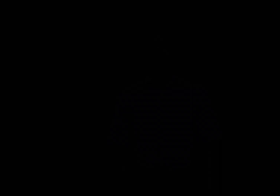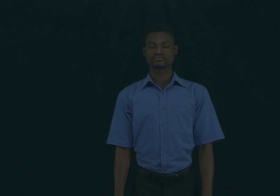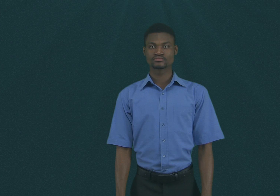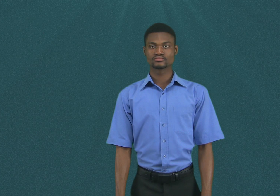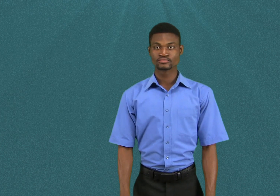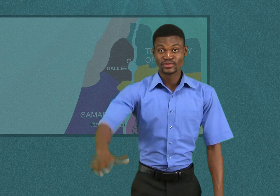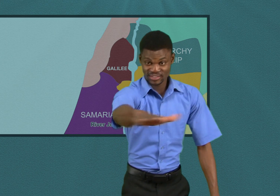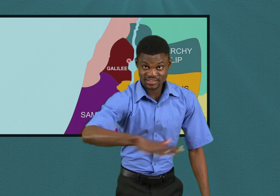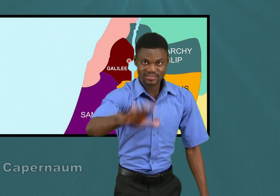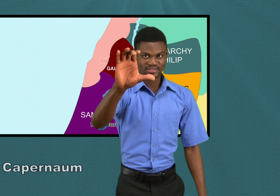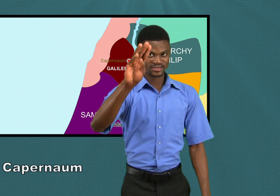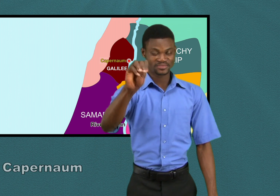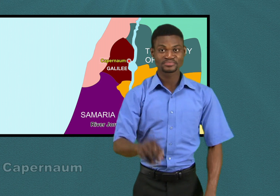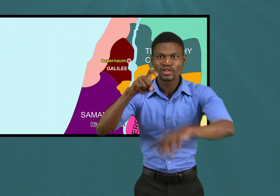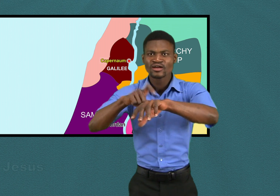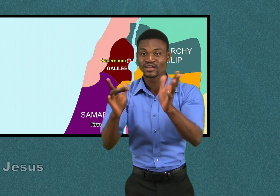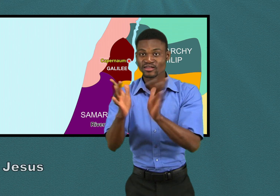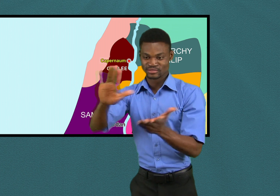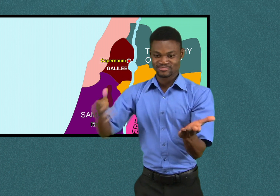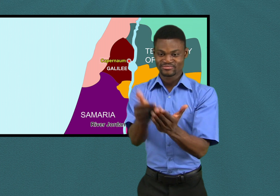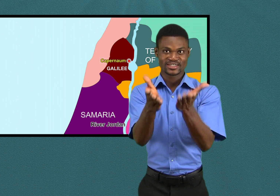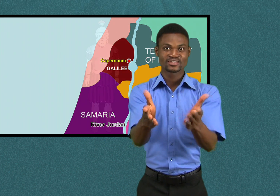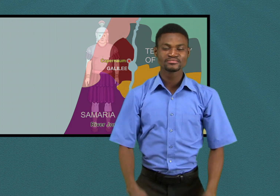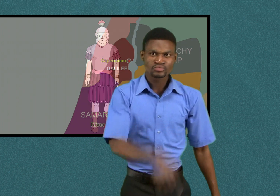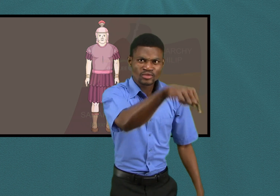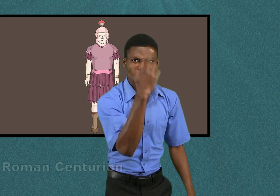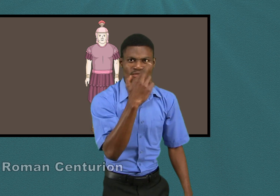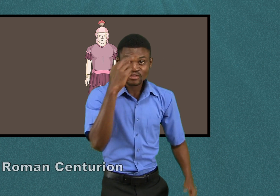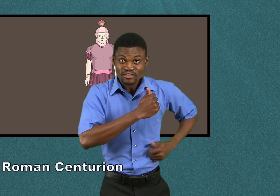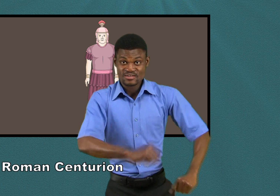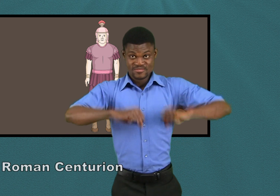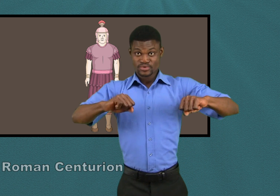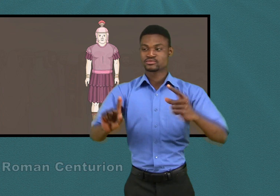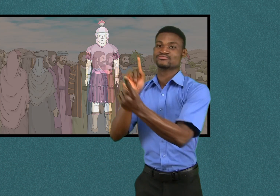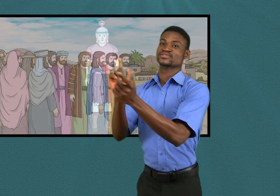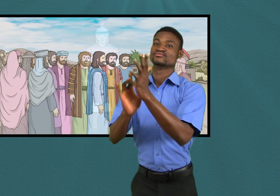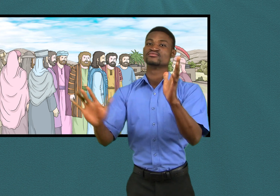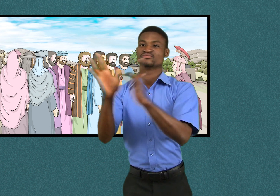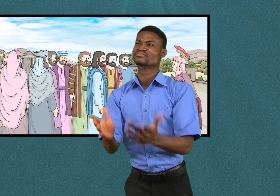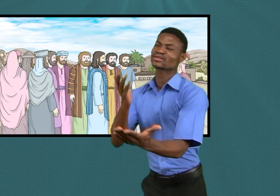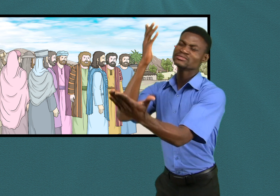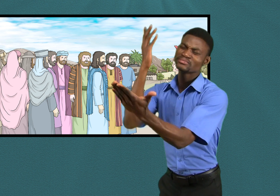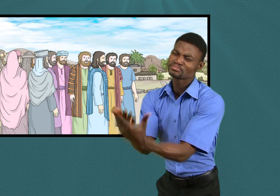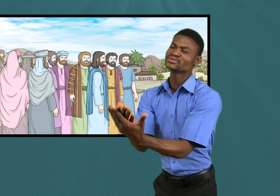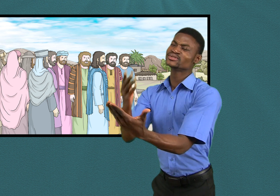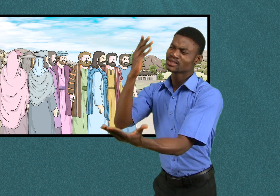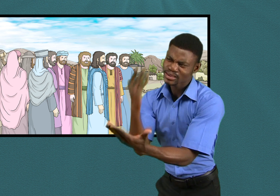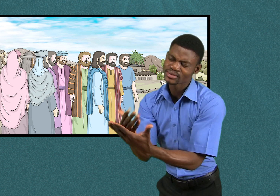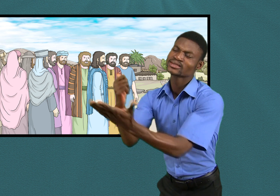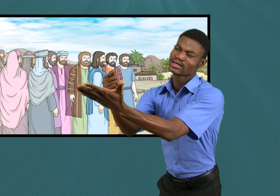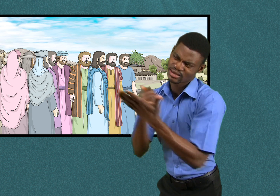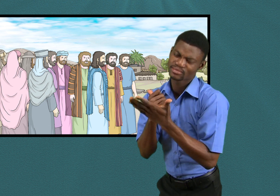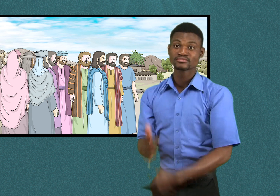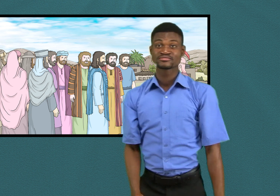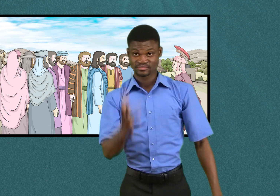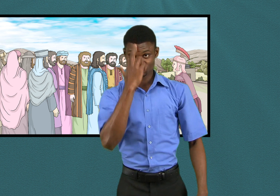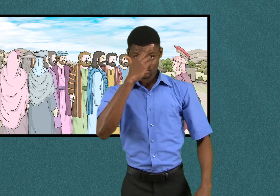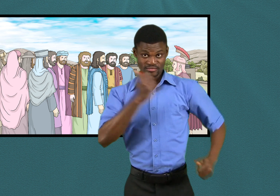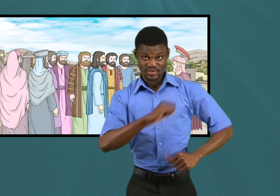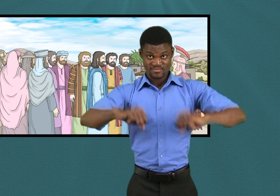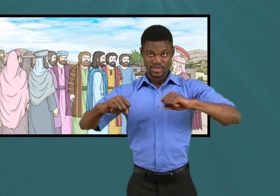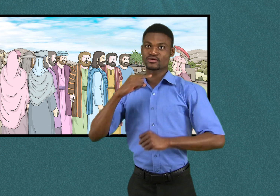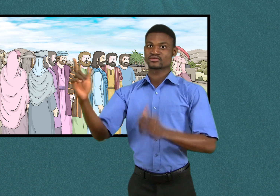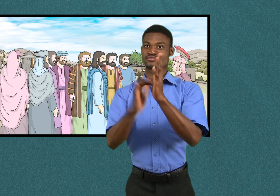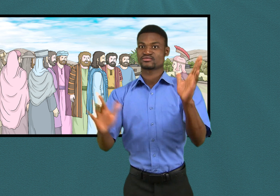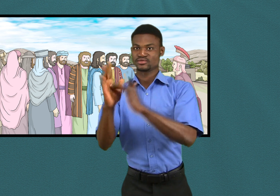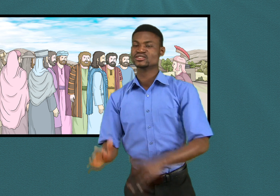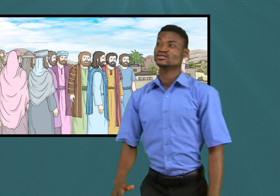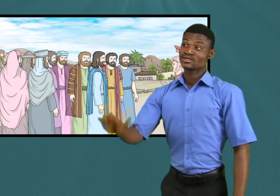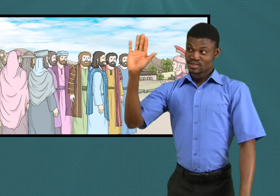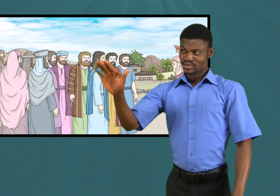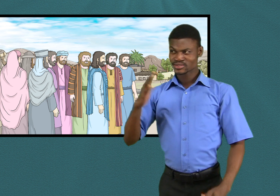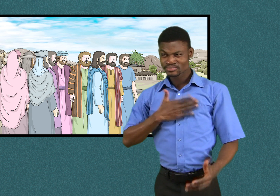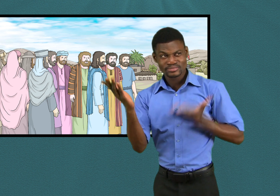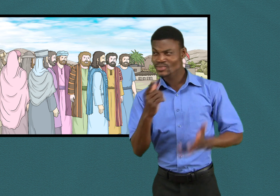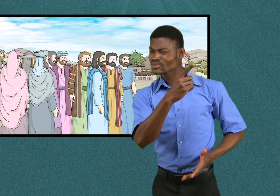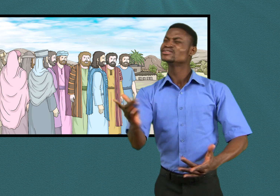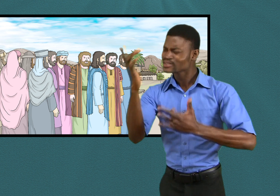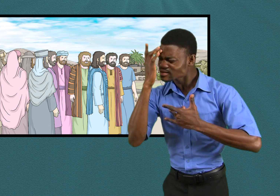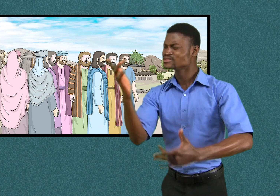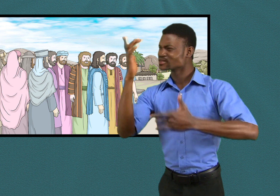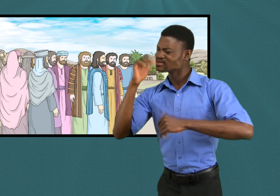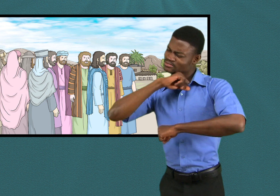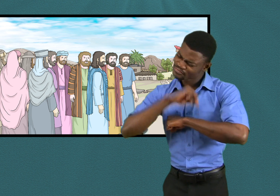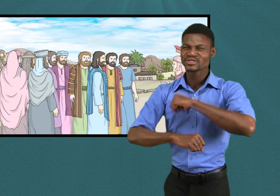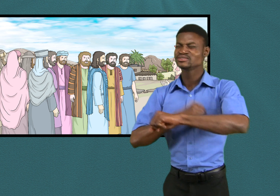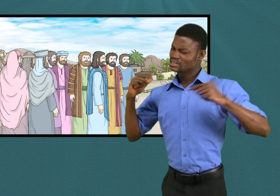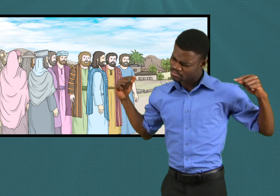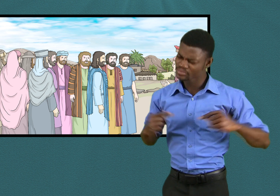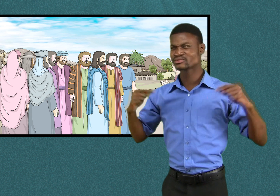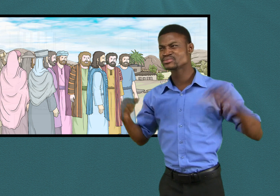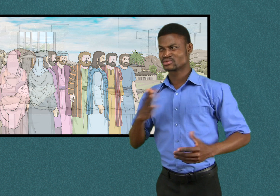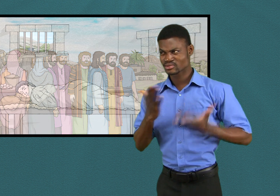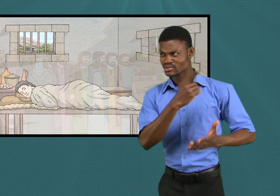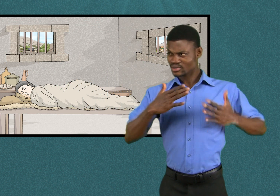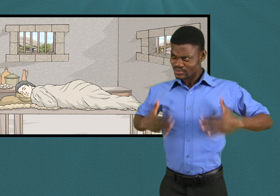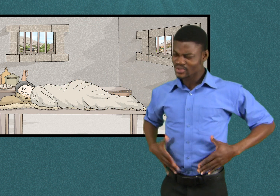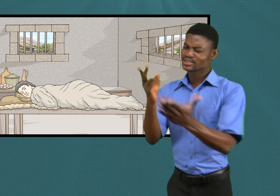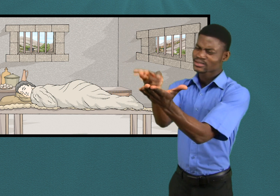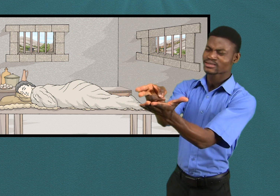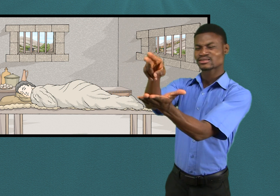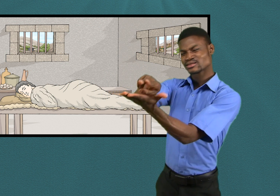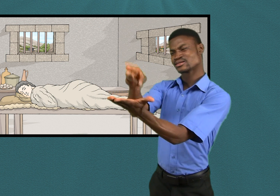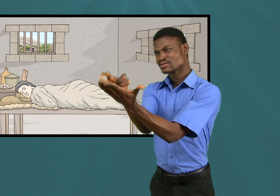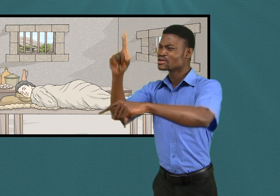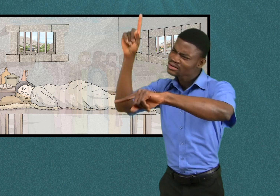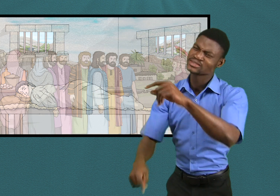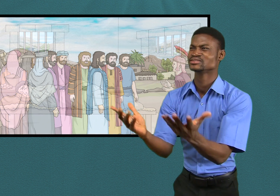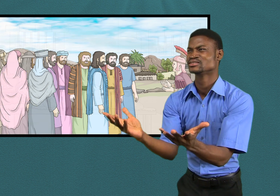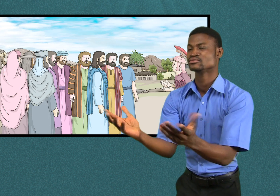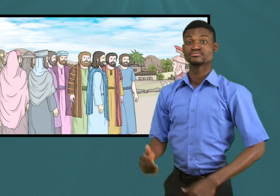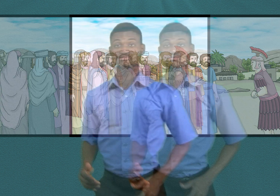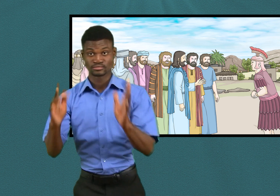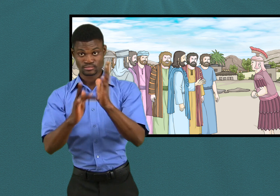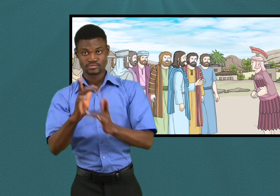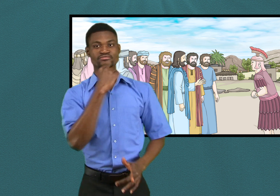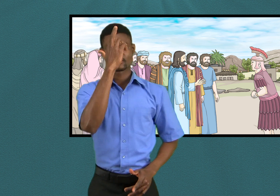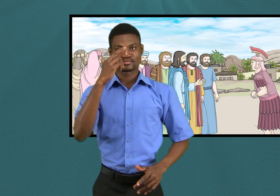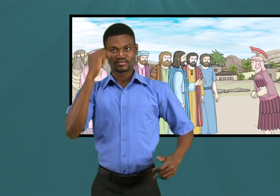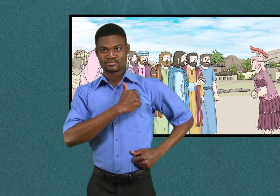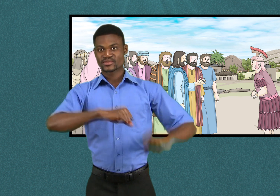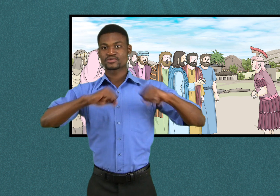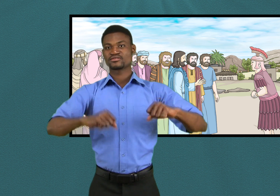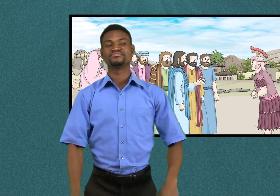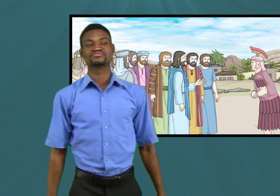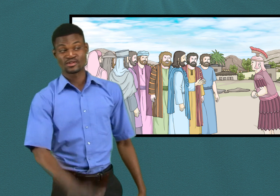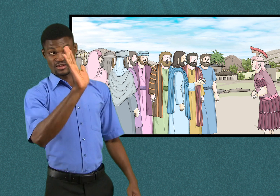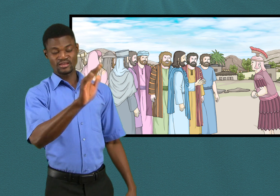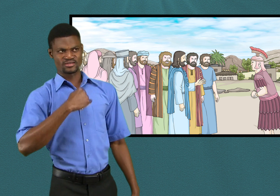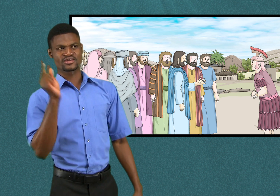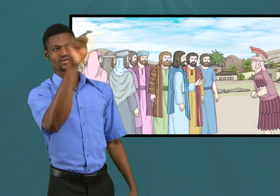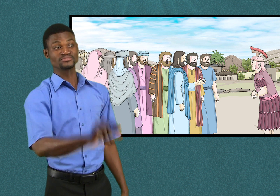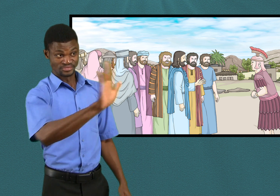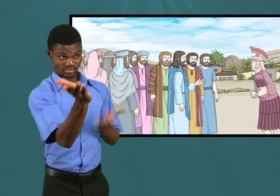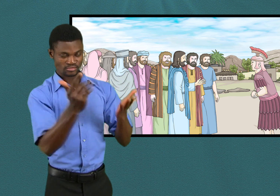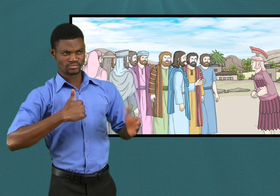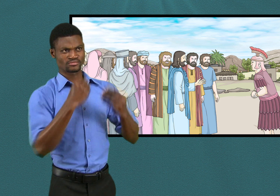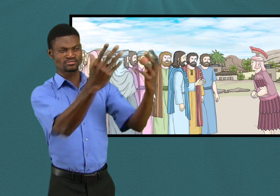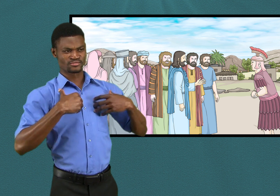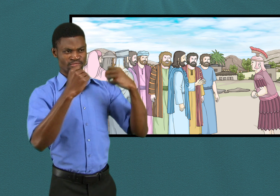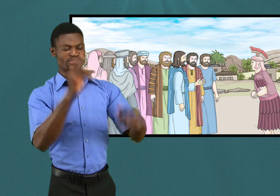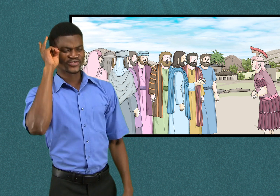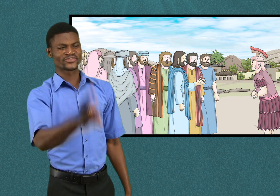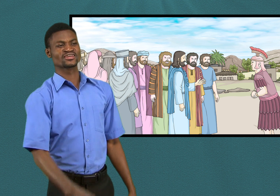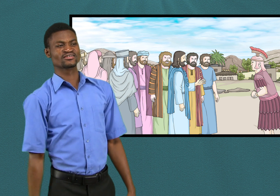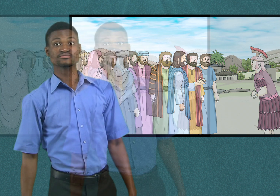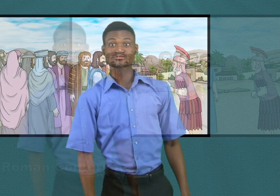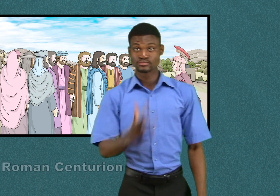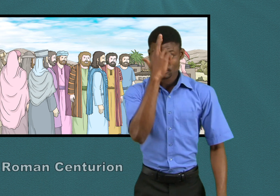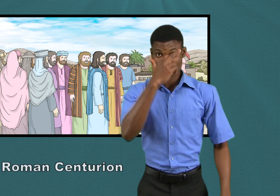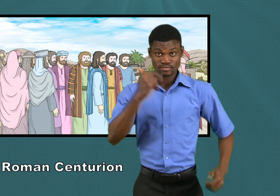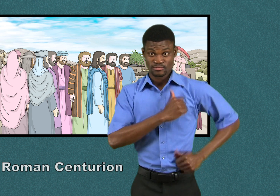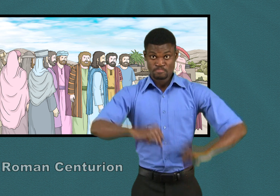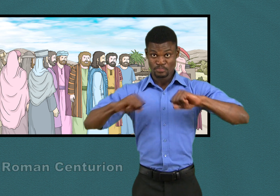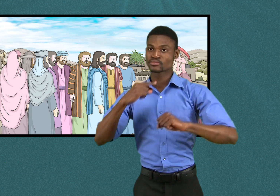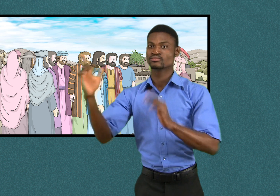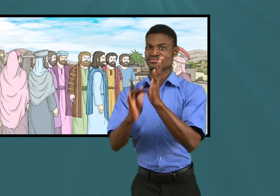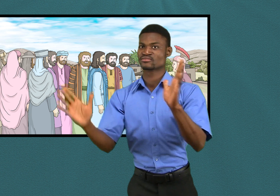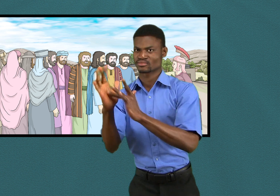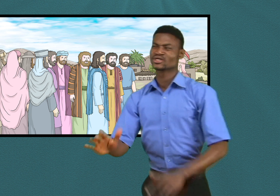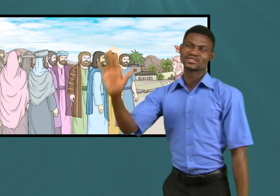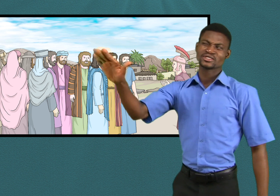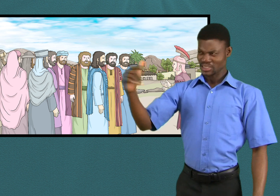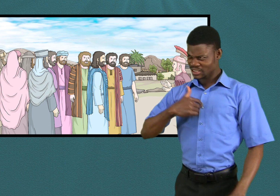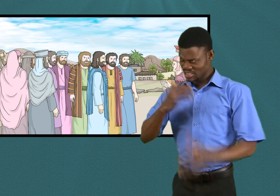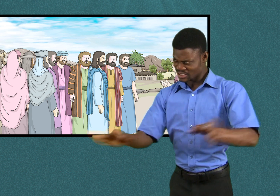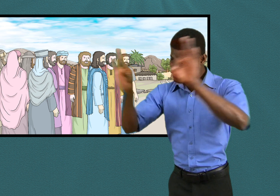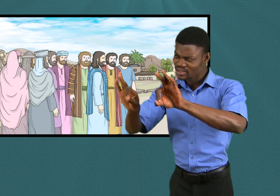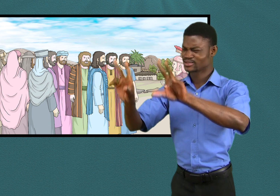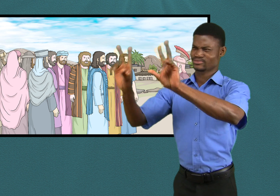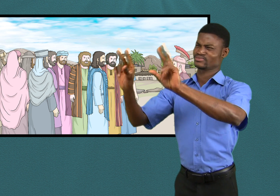When Jesus had entered Capernaum, a centurion came and pleaded with Him, “Lord, my servant lies at home, paralyzed and in terrible agony.” “I will go and heal him,” Jesus replied. The centurion answered, “Lord, I am not worthy to have You come under my roof.